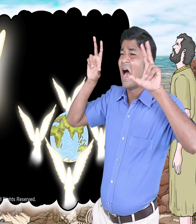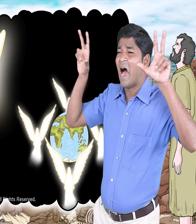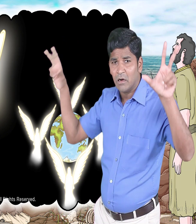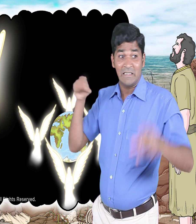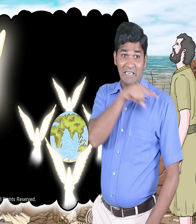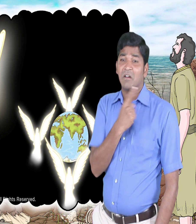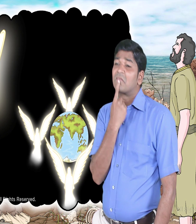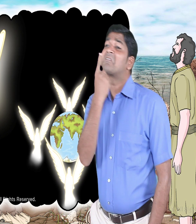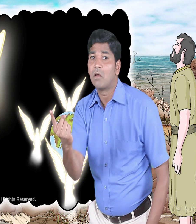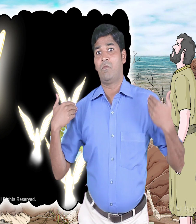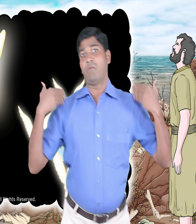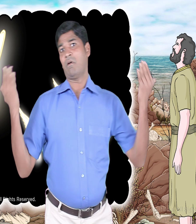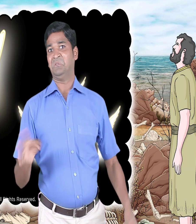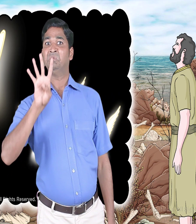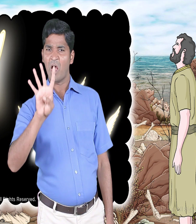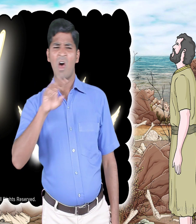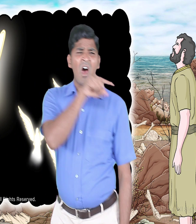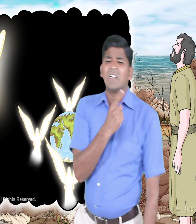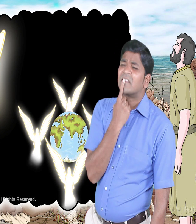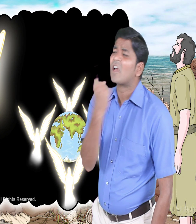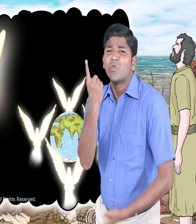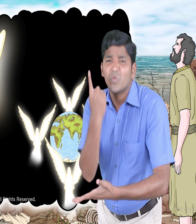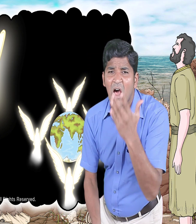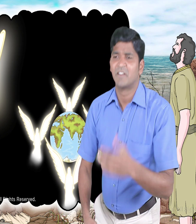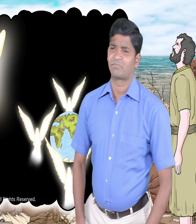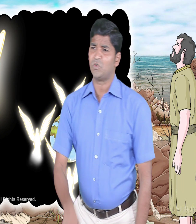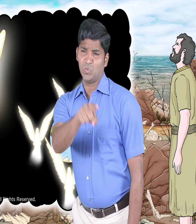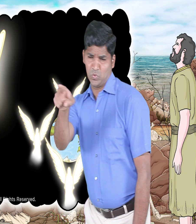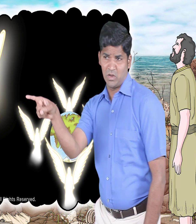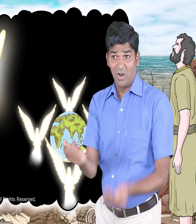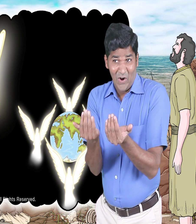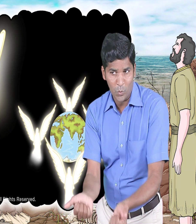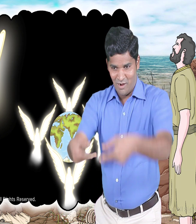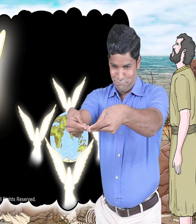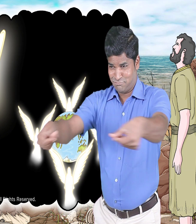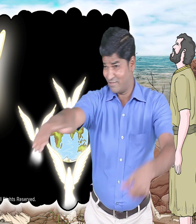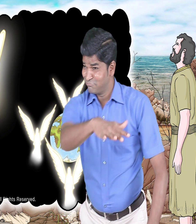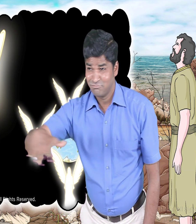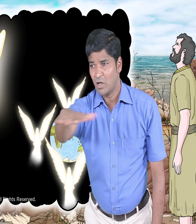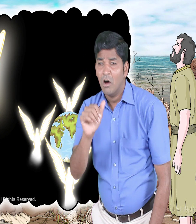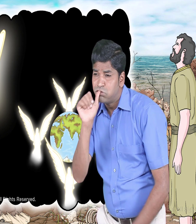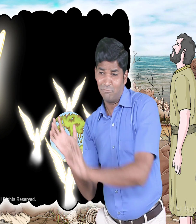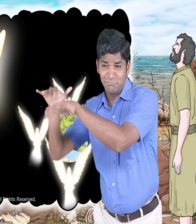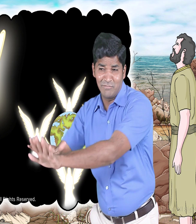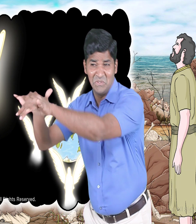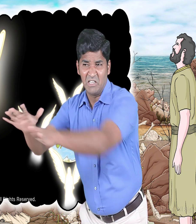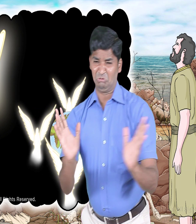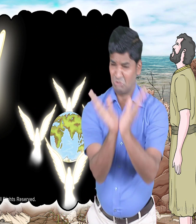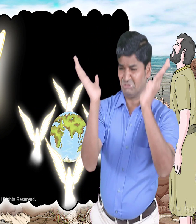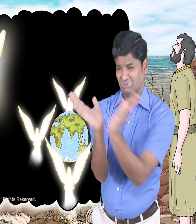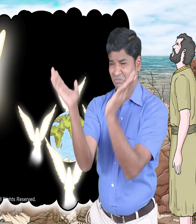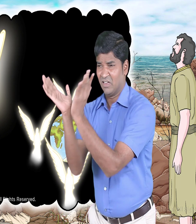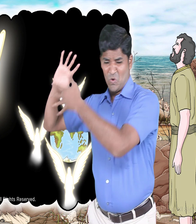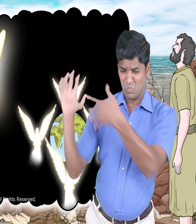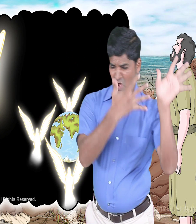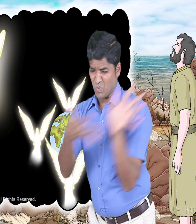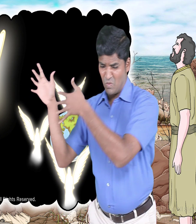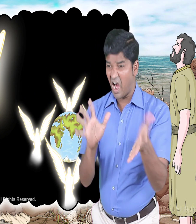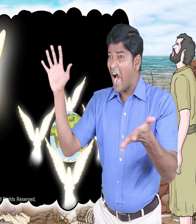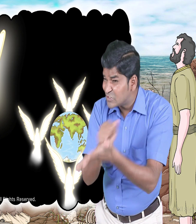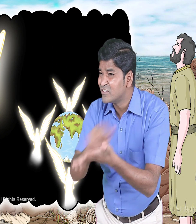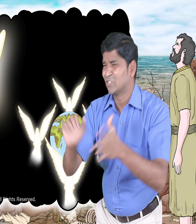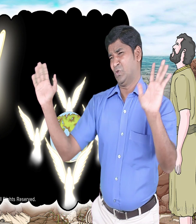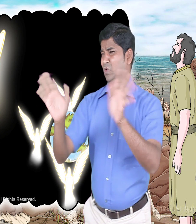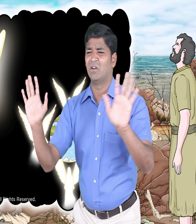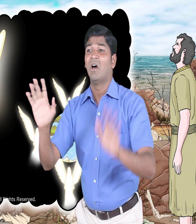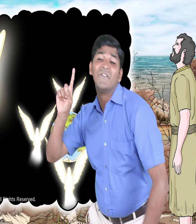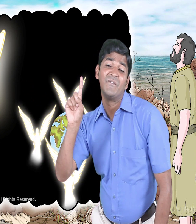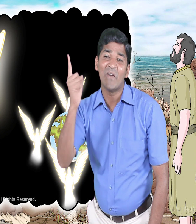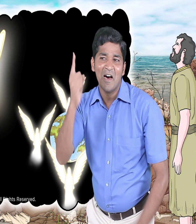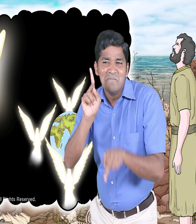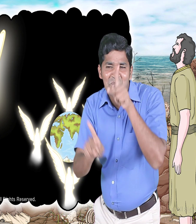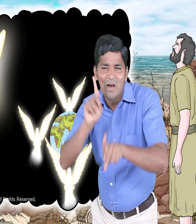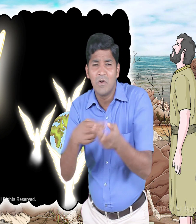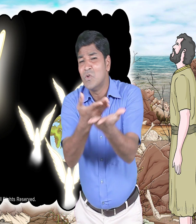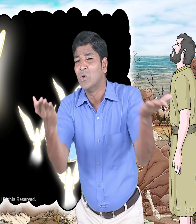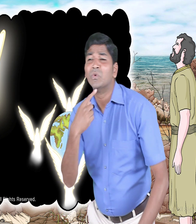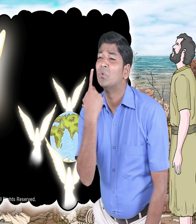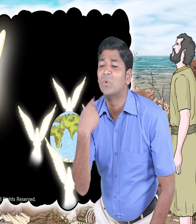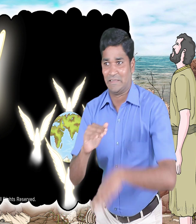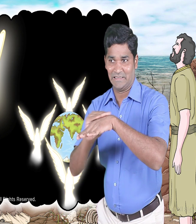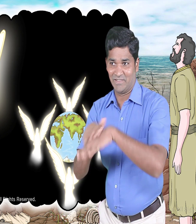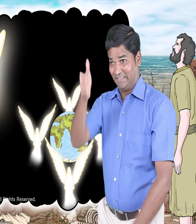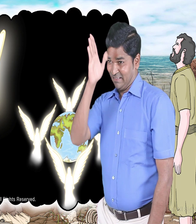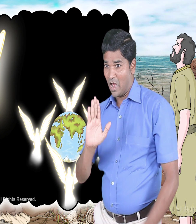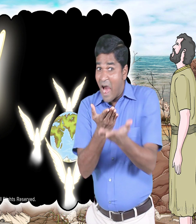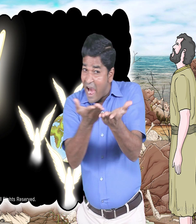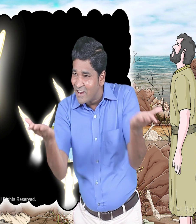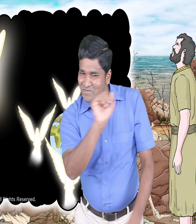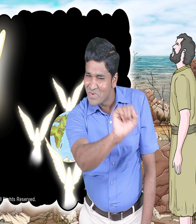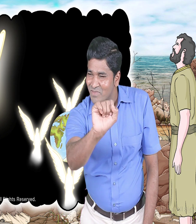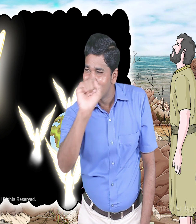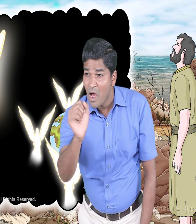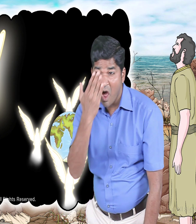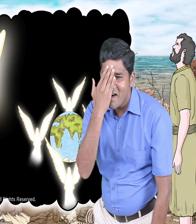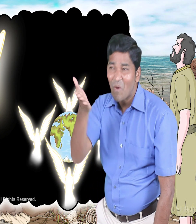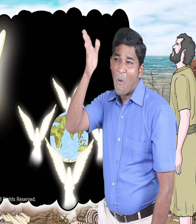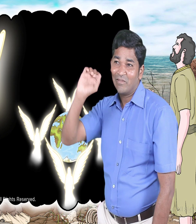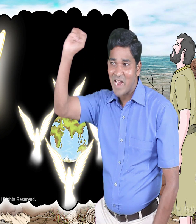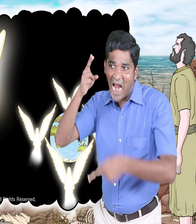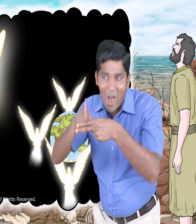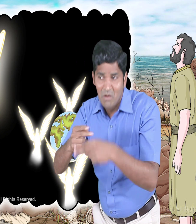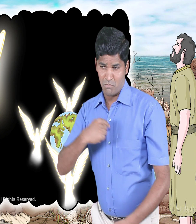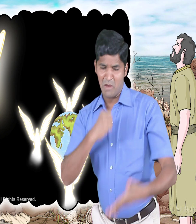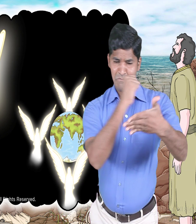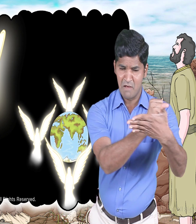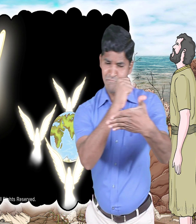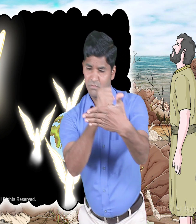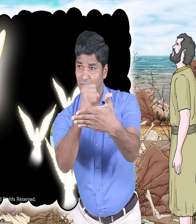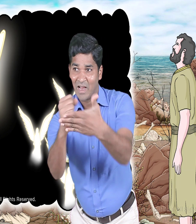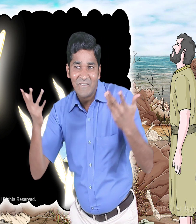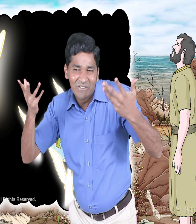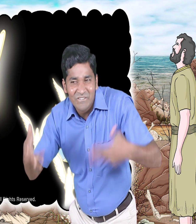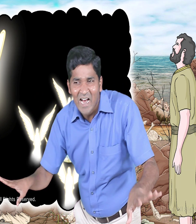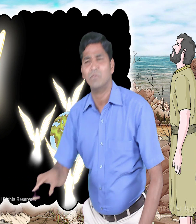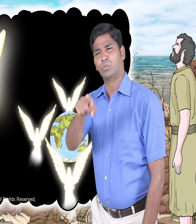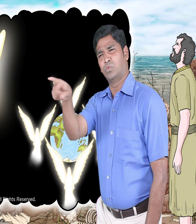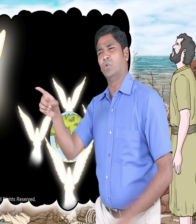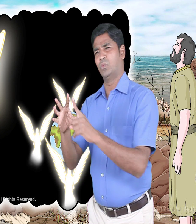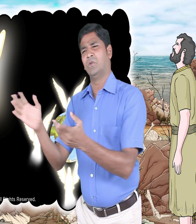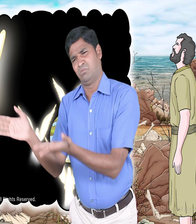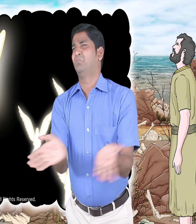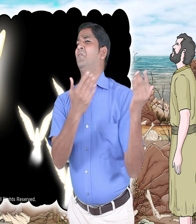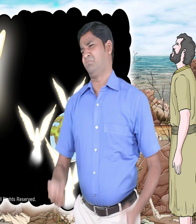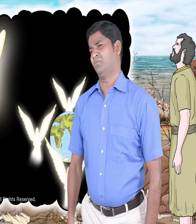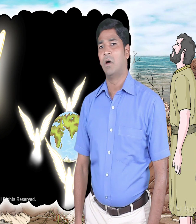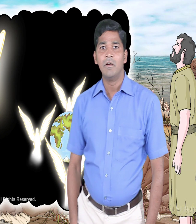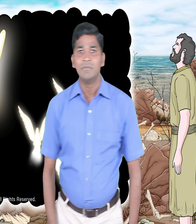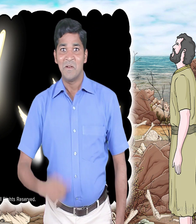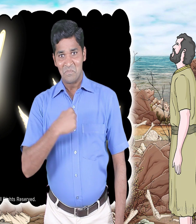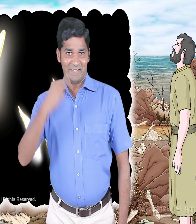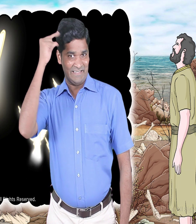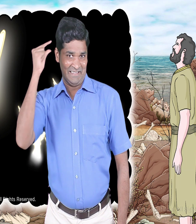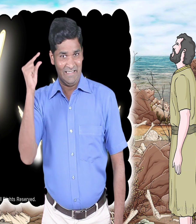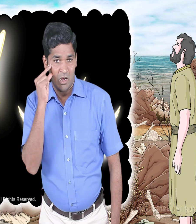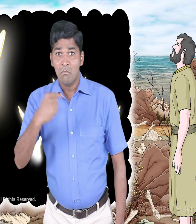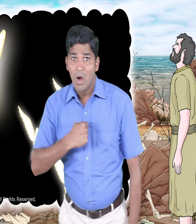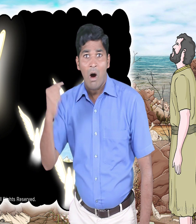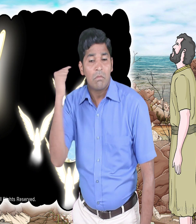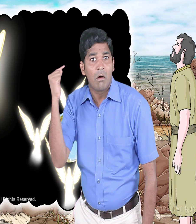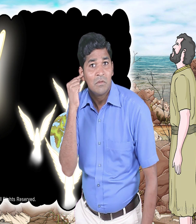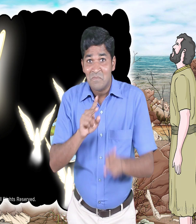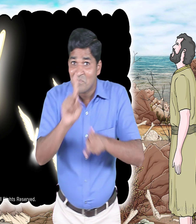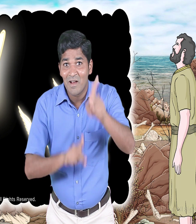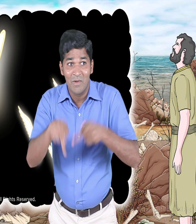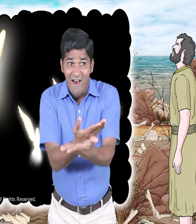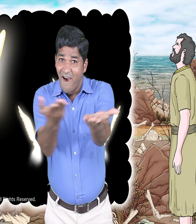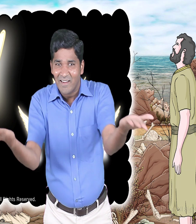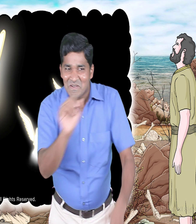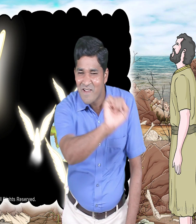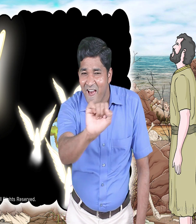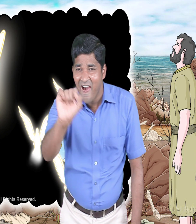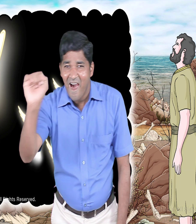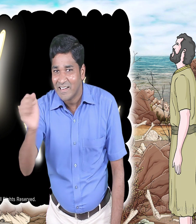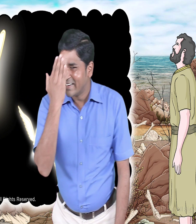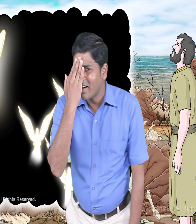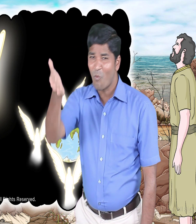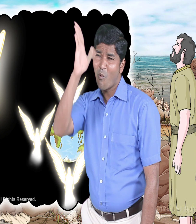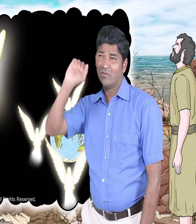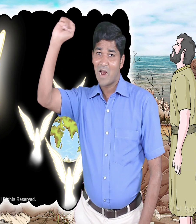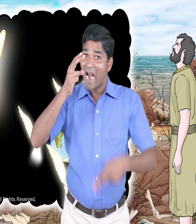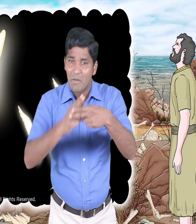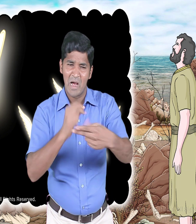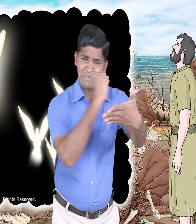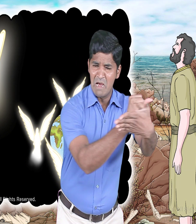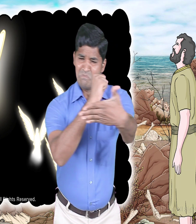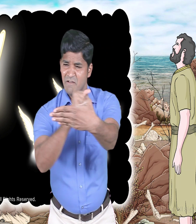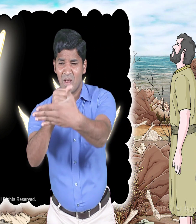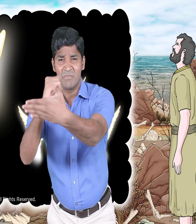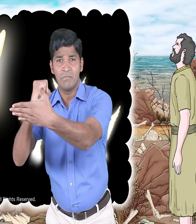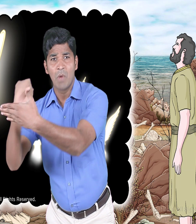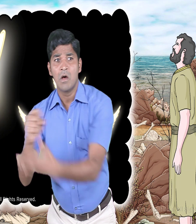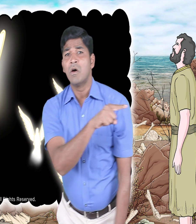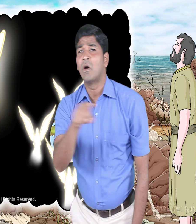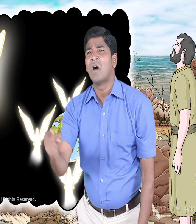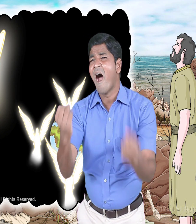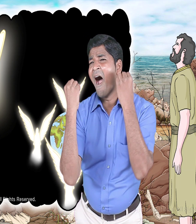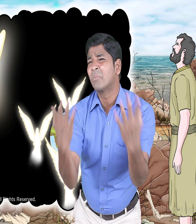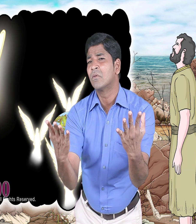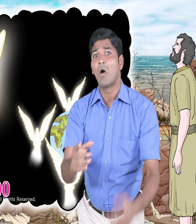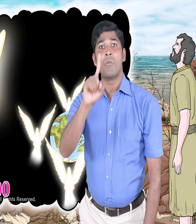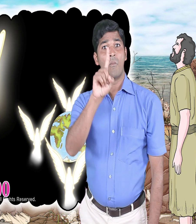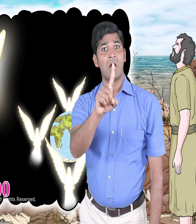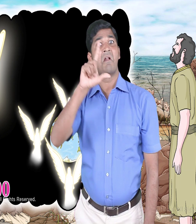And he called out in a loud voice to the four angels who had been given power to harm the land and the sea: “Do not harm the land or sea or trees until we have sealed the foreheads of the servants of our God.”